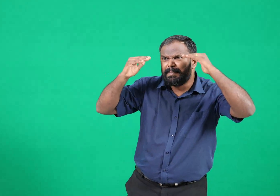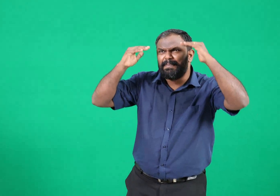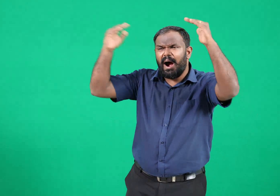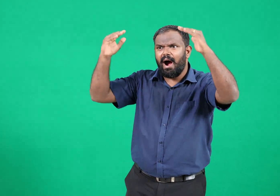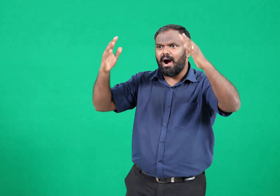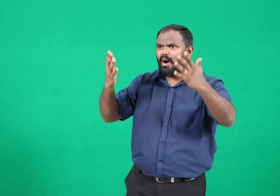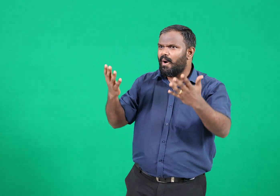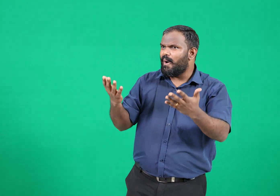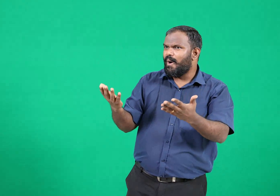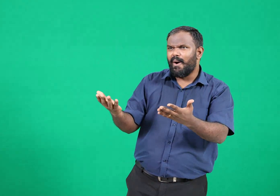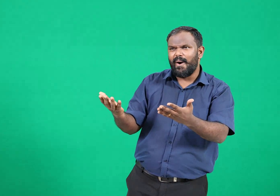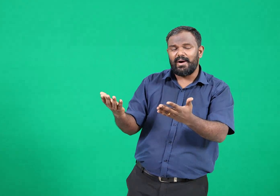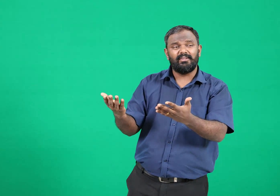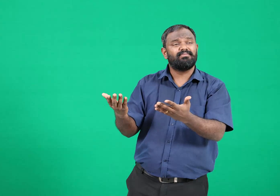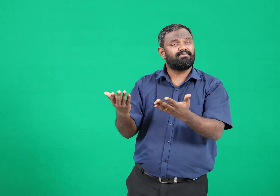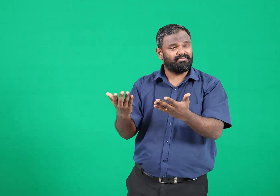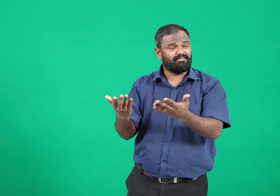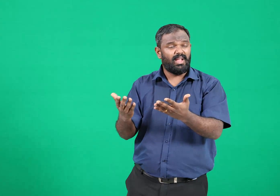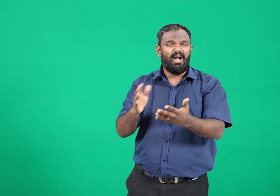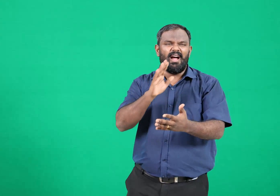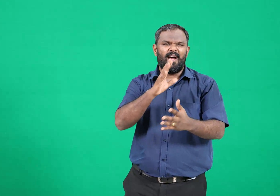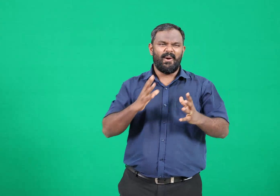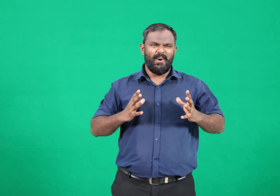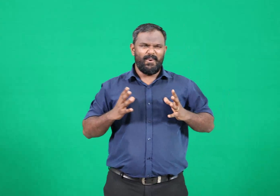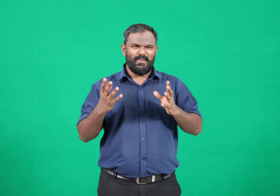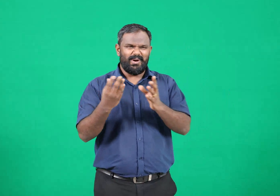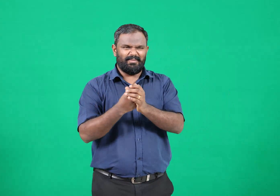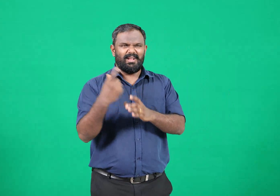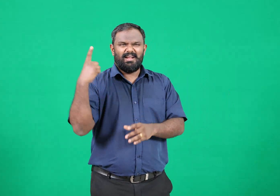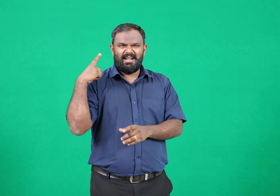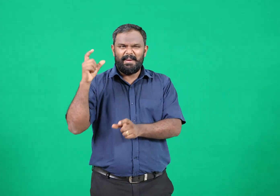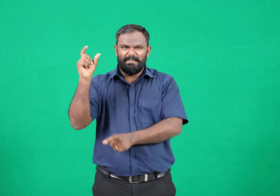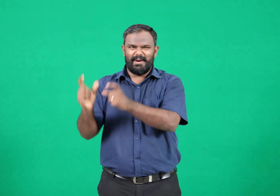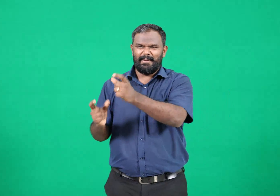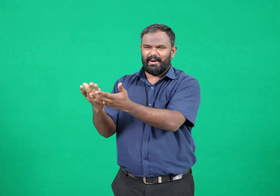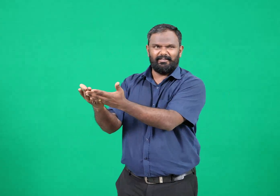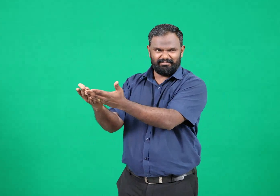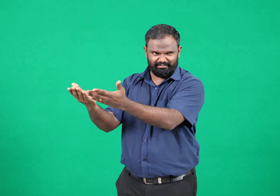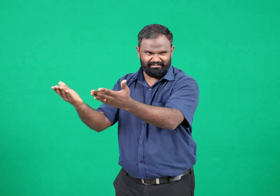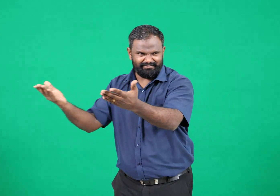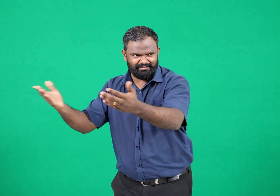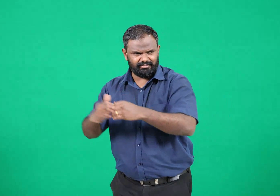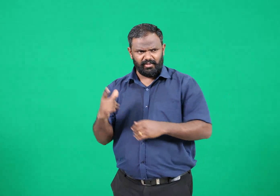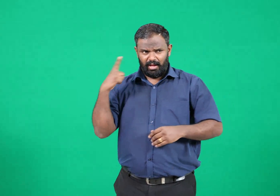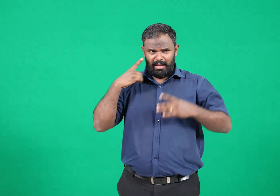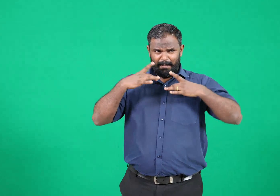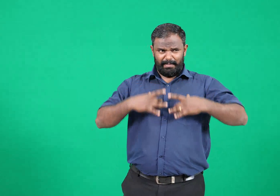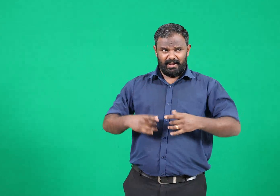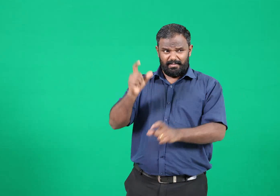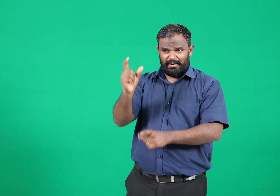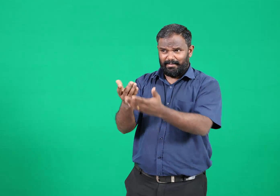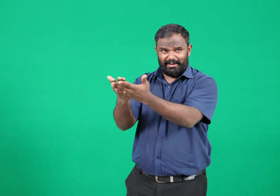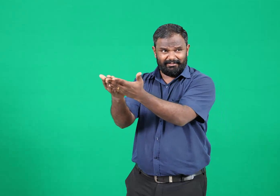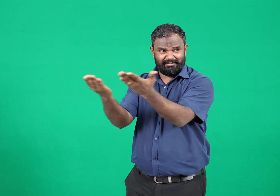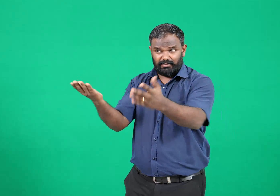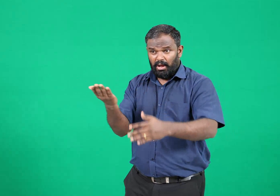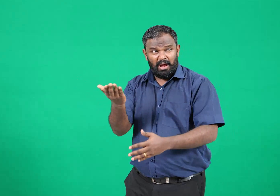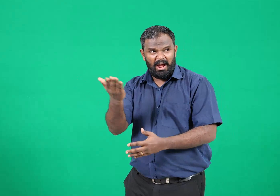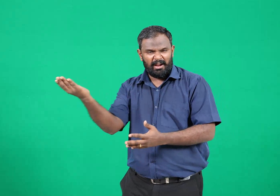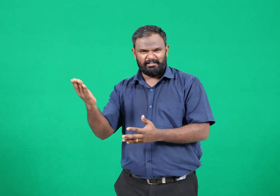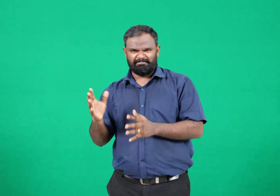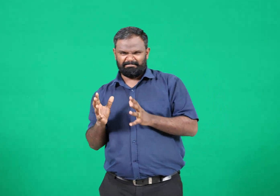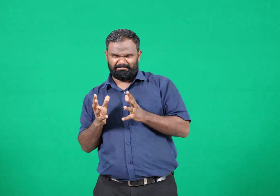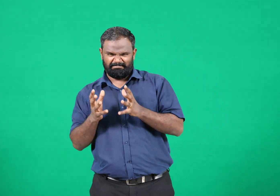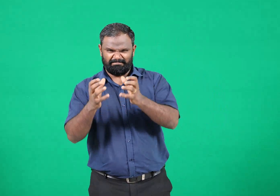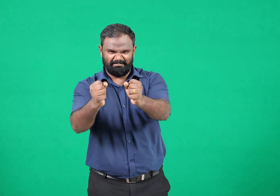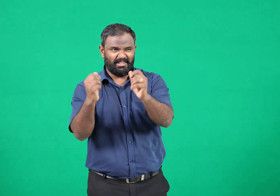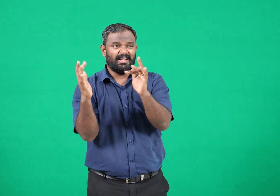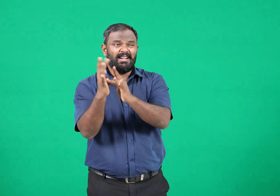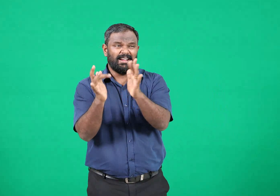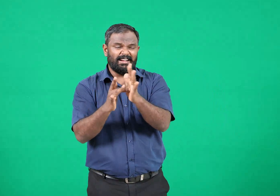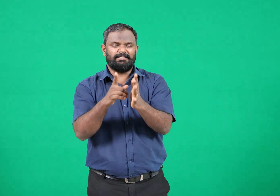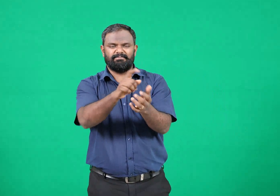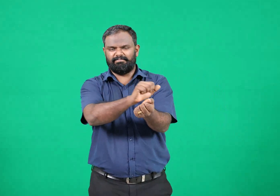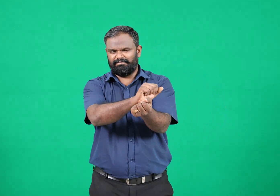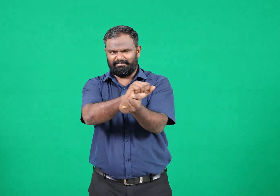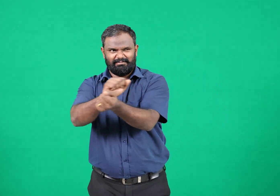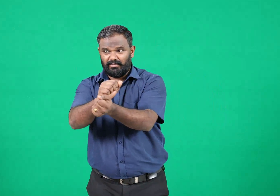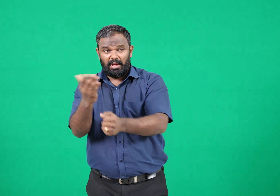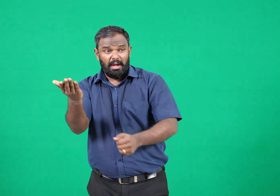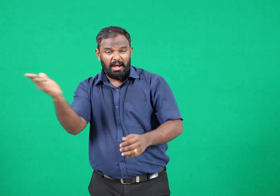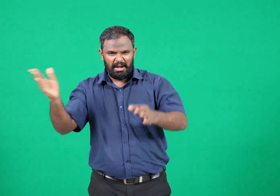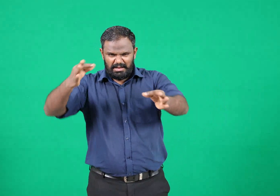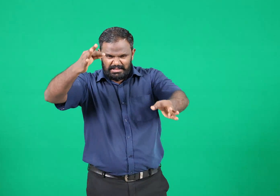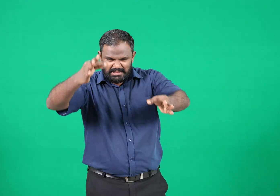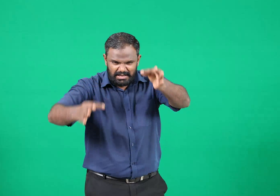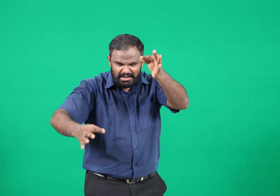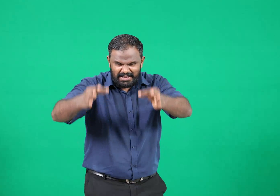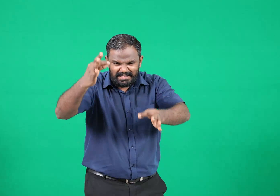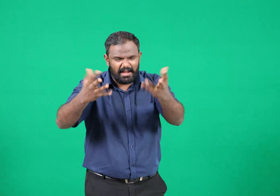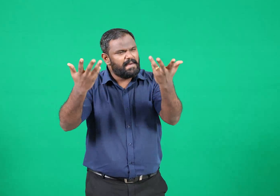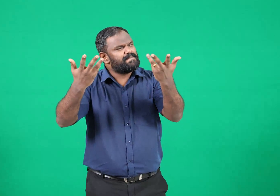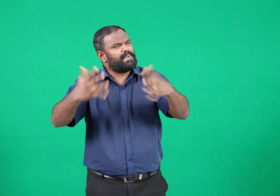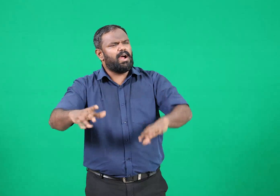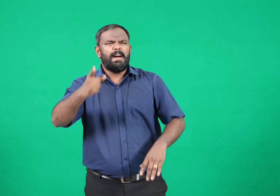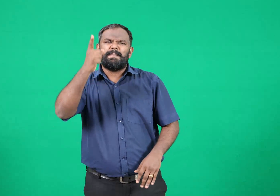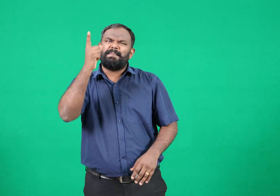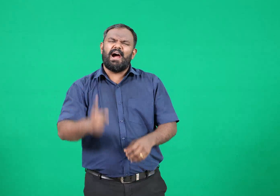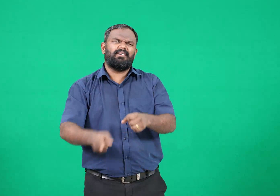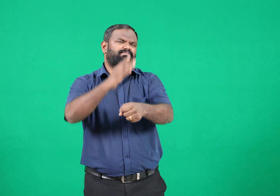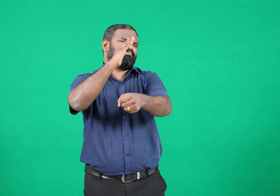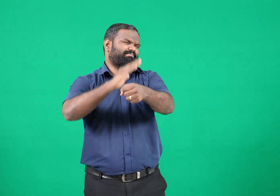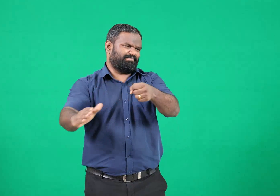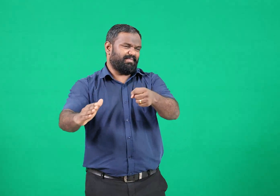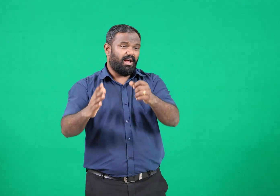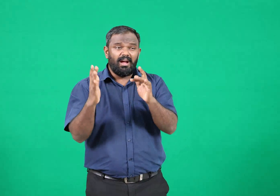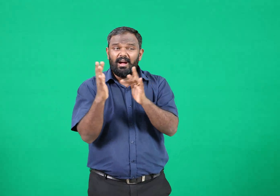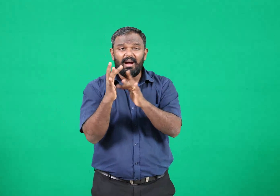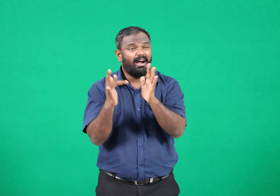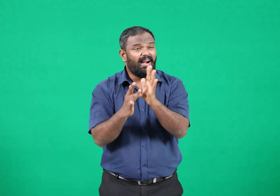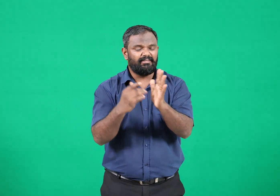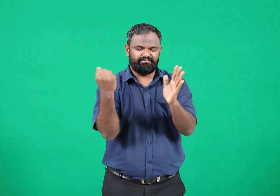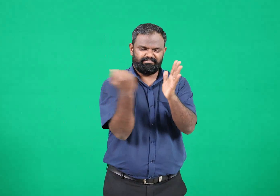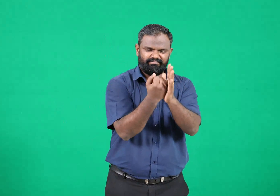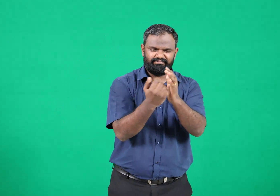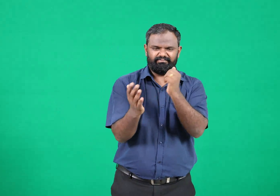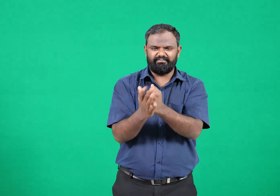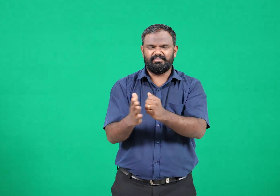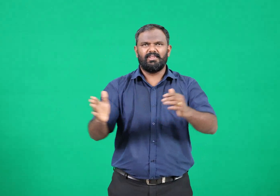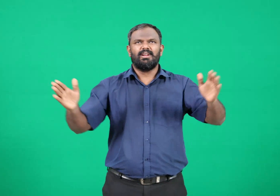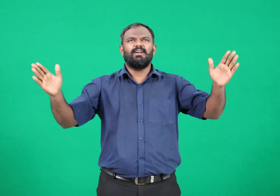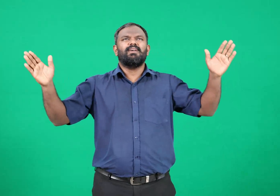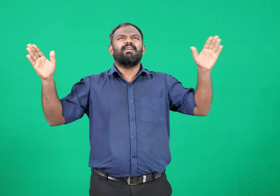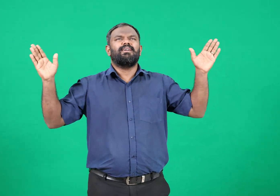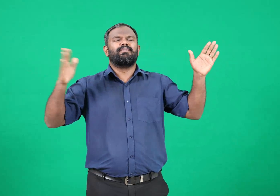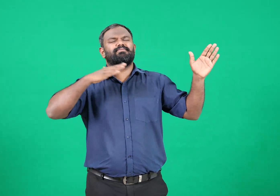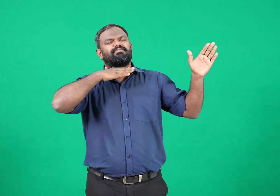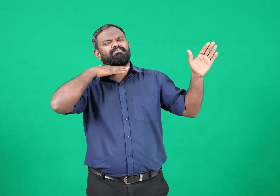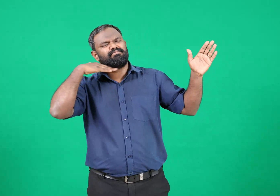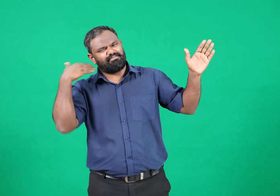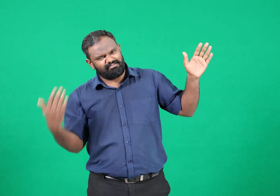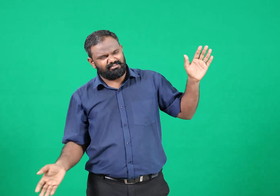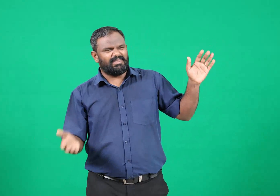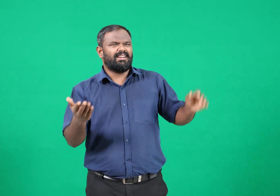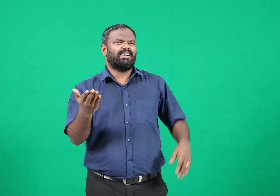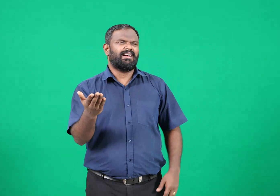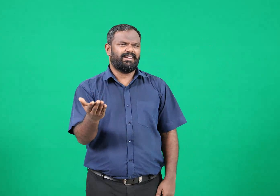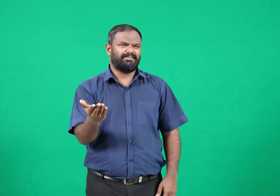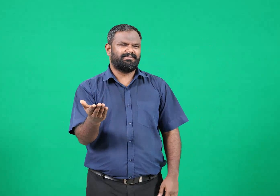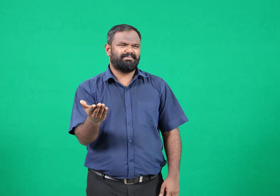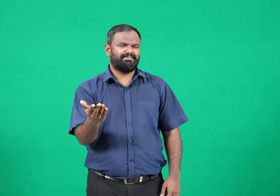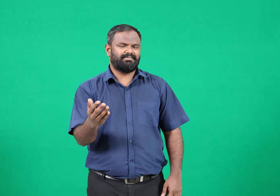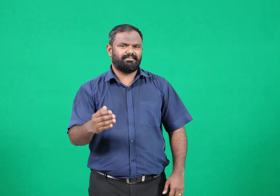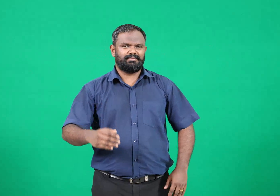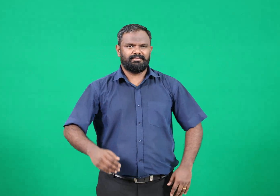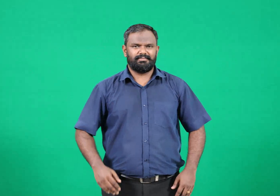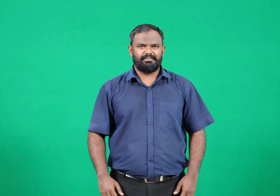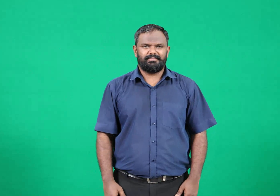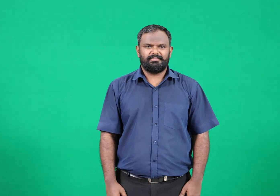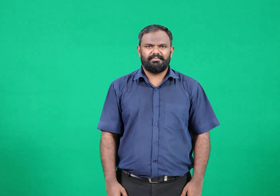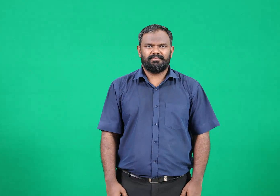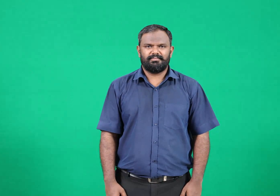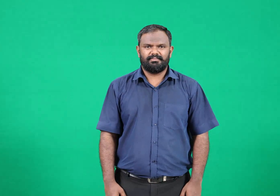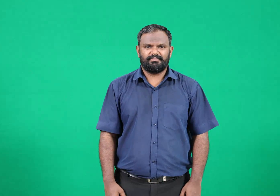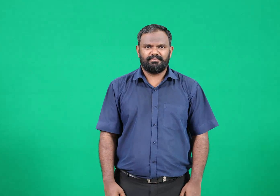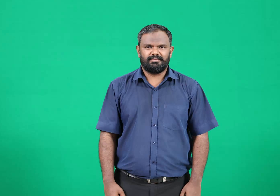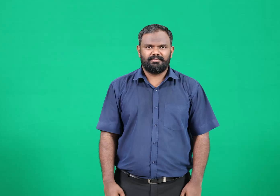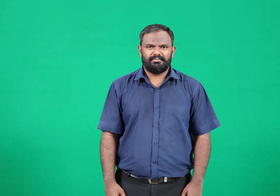Our chief priests and rulers delivered Him up to the sentence of death, and they crucified Him.